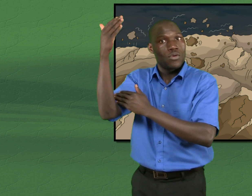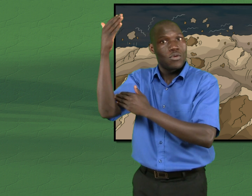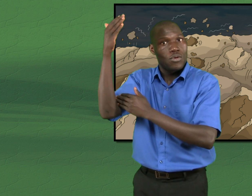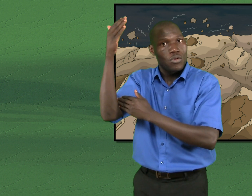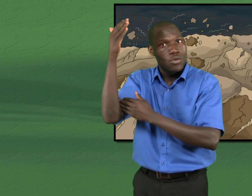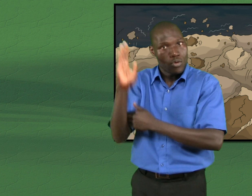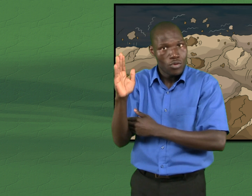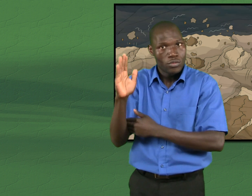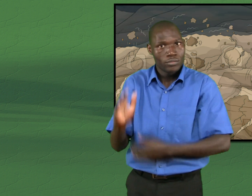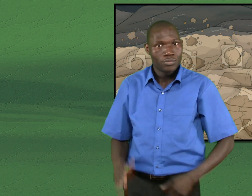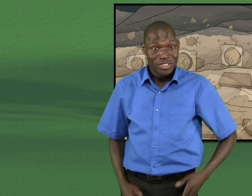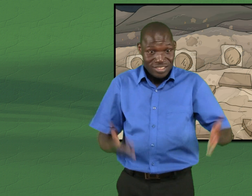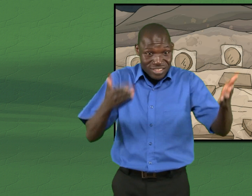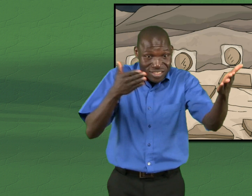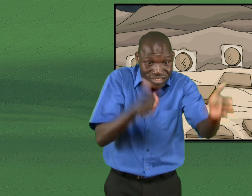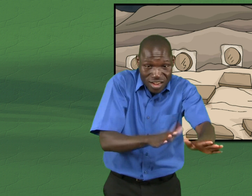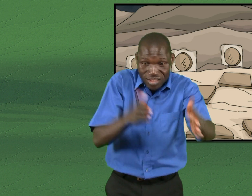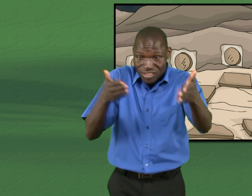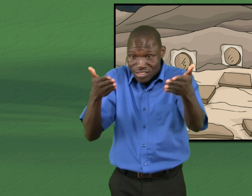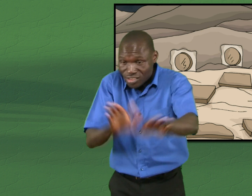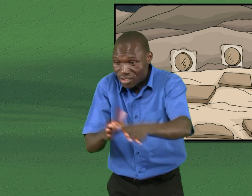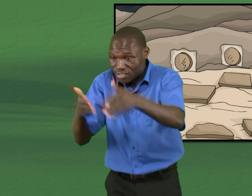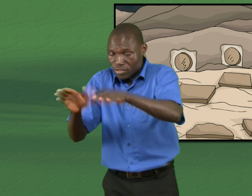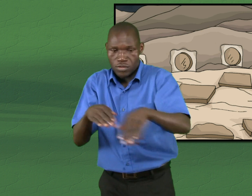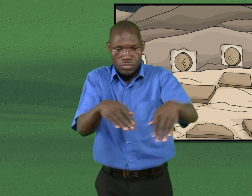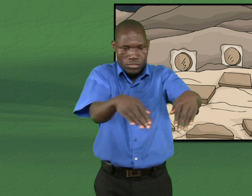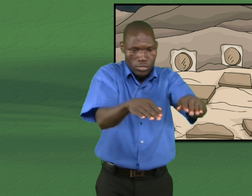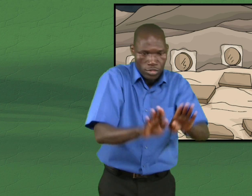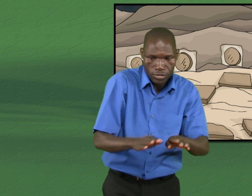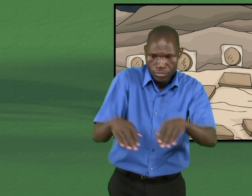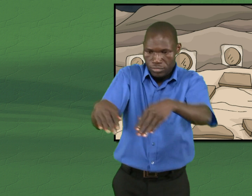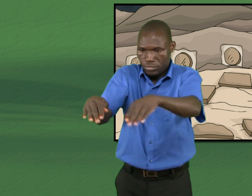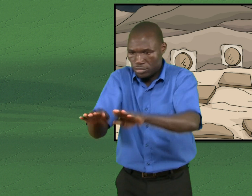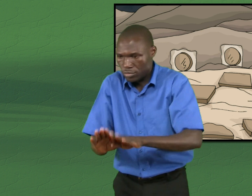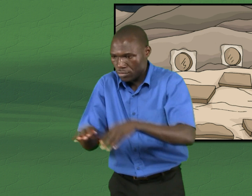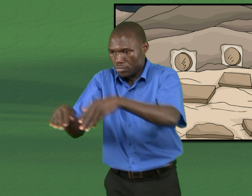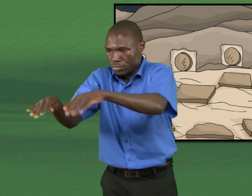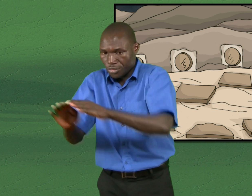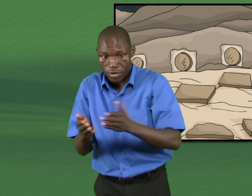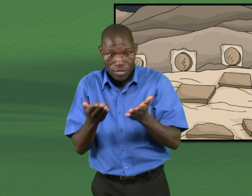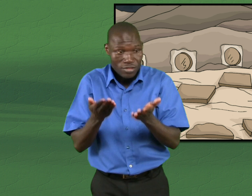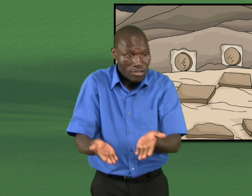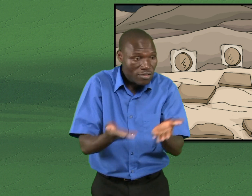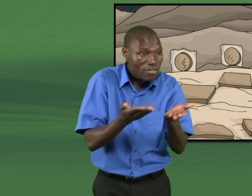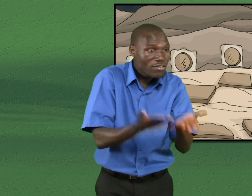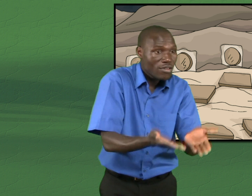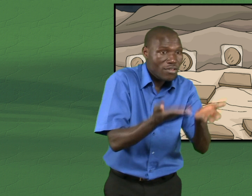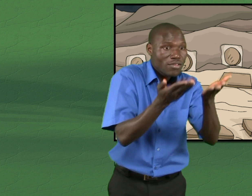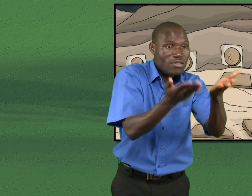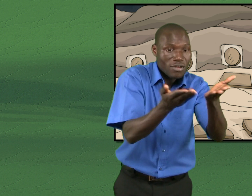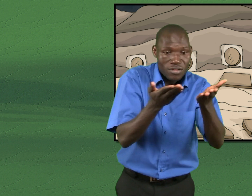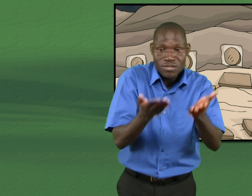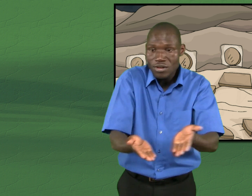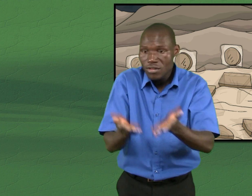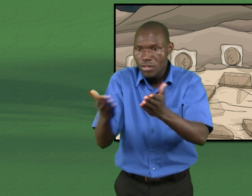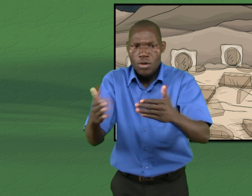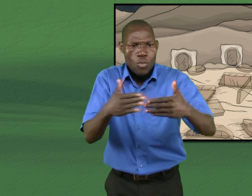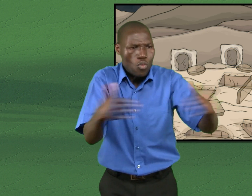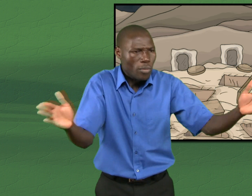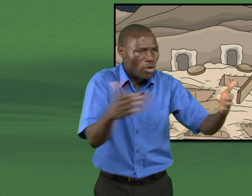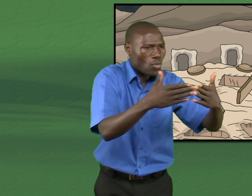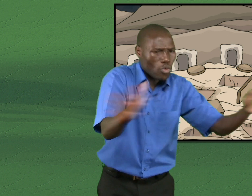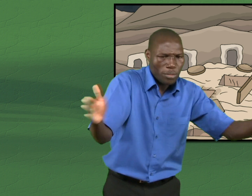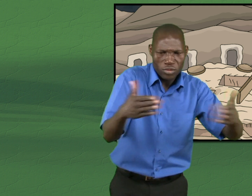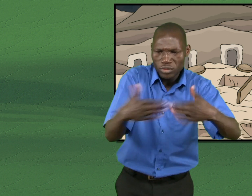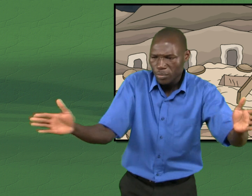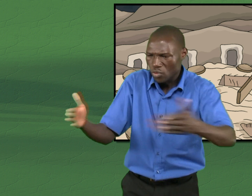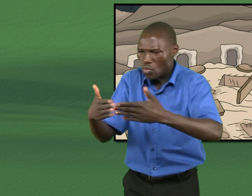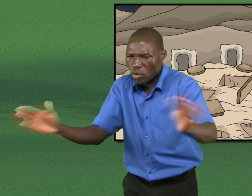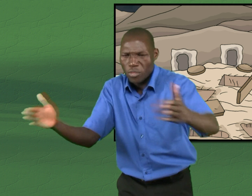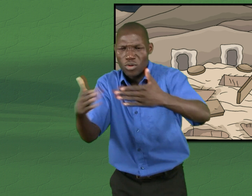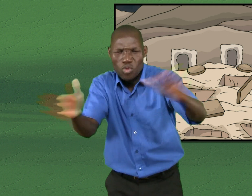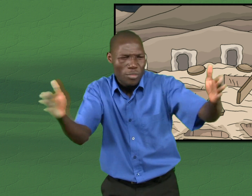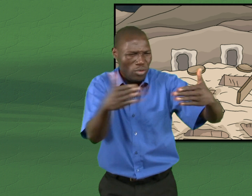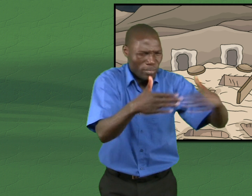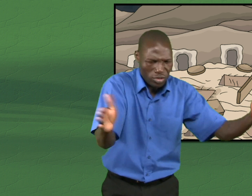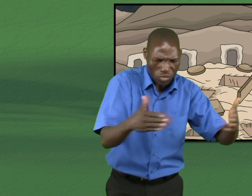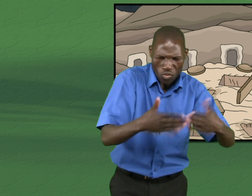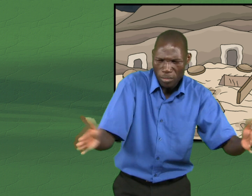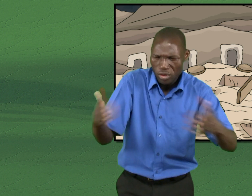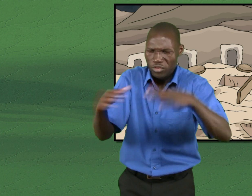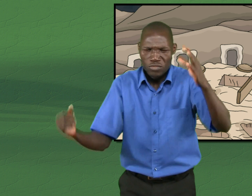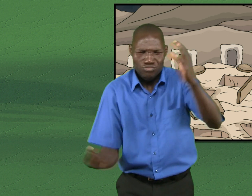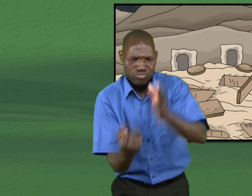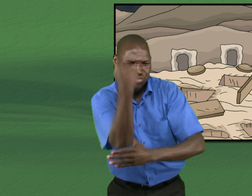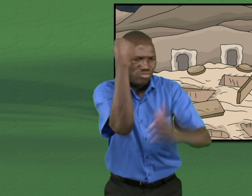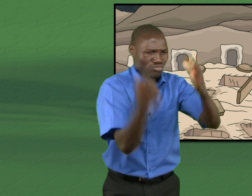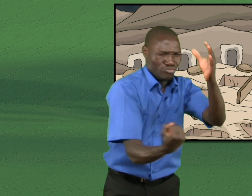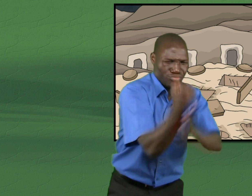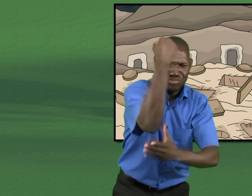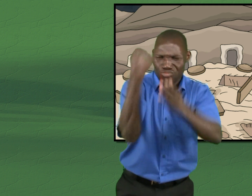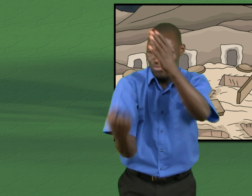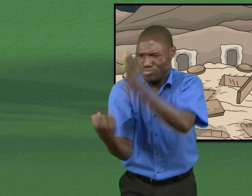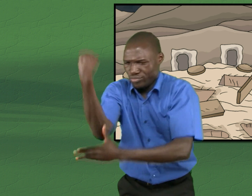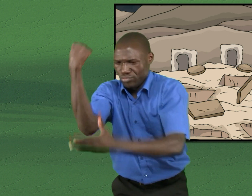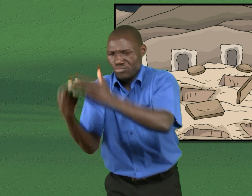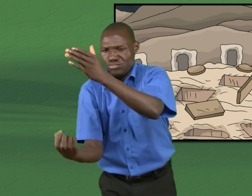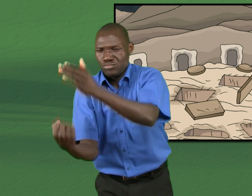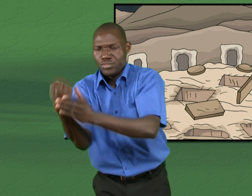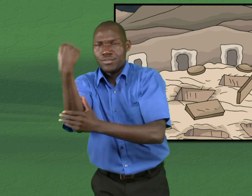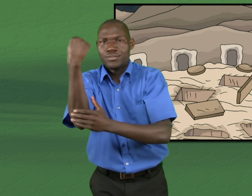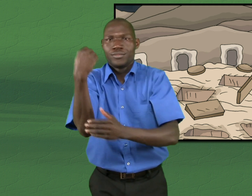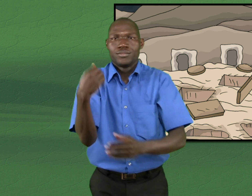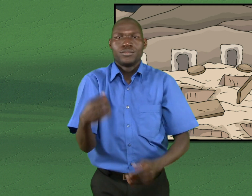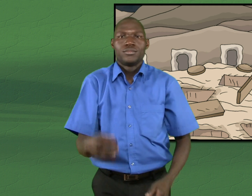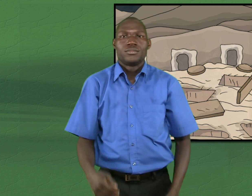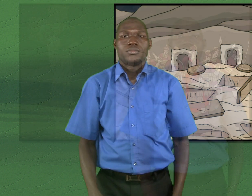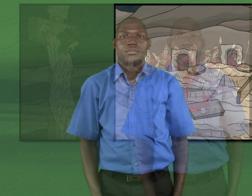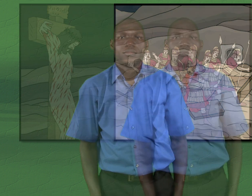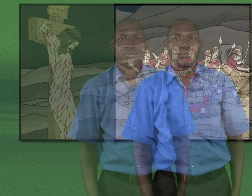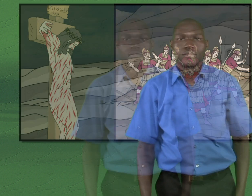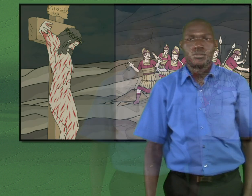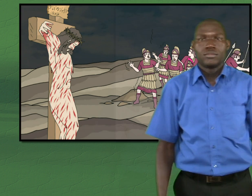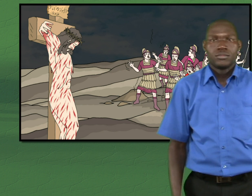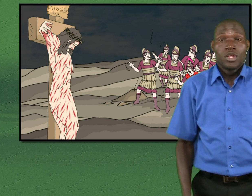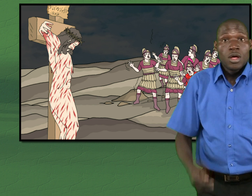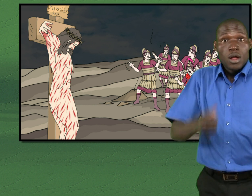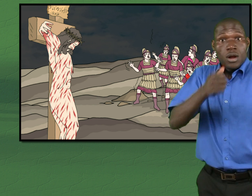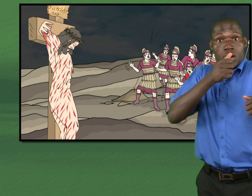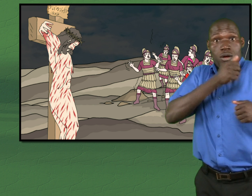The tombs broke open, and the bodies of many saints who had fallen asleep were raised. After Jesus’ resurrection, when they had come out of the tombs, they entered the holy city and appeared to many people.